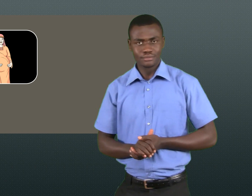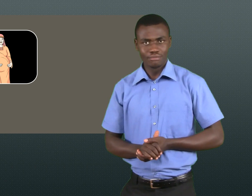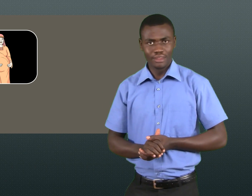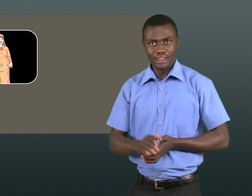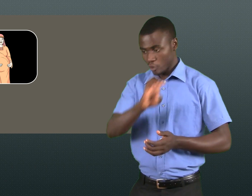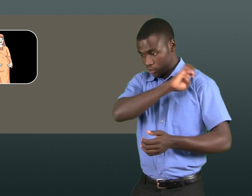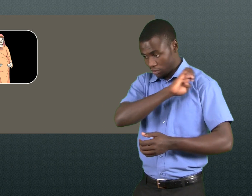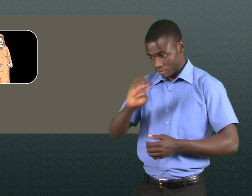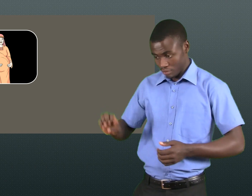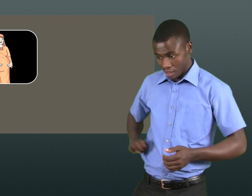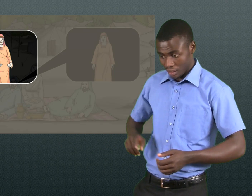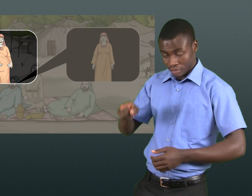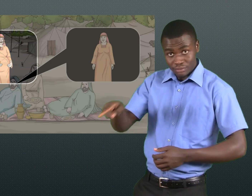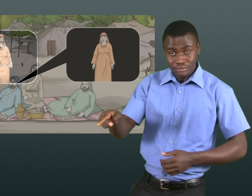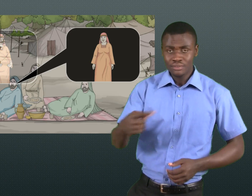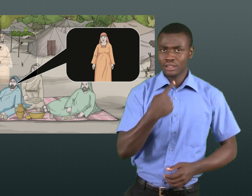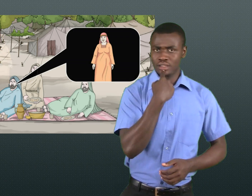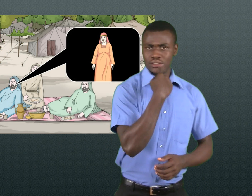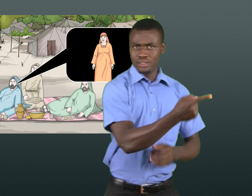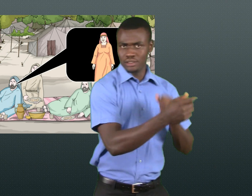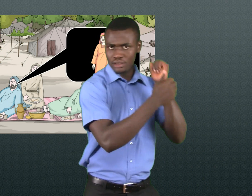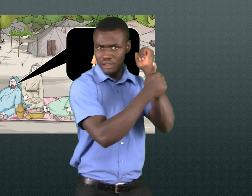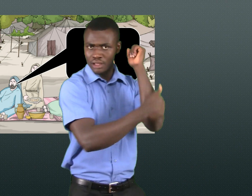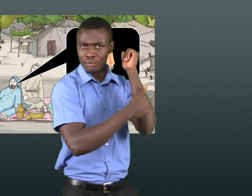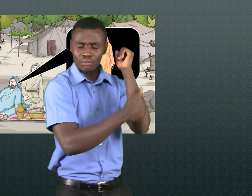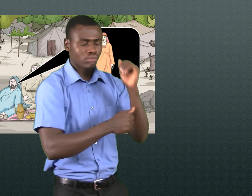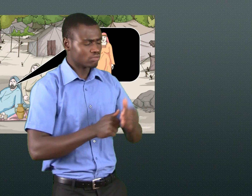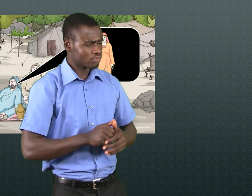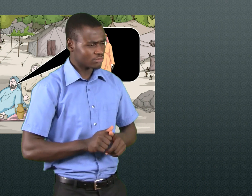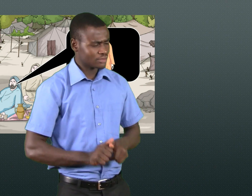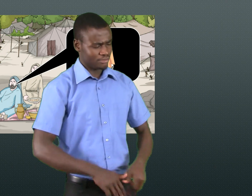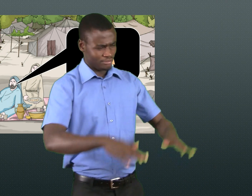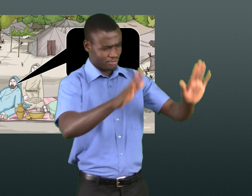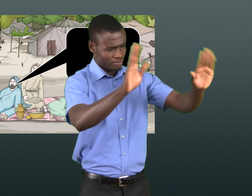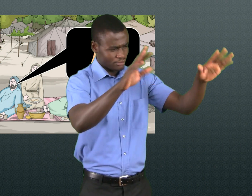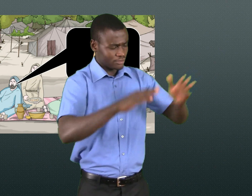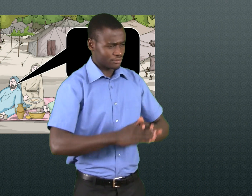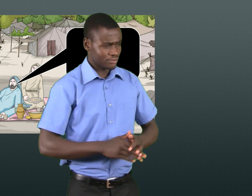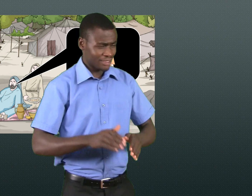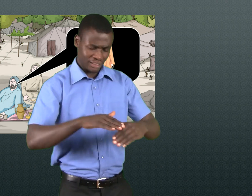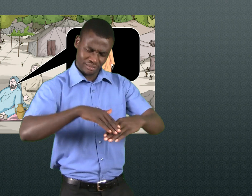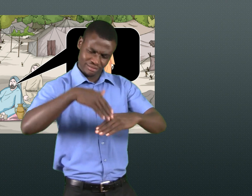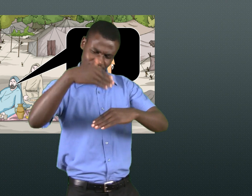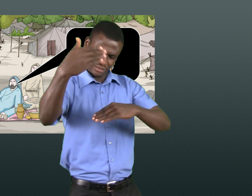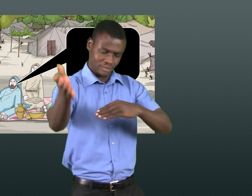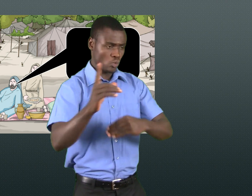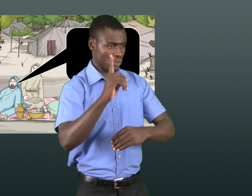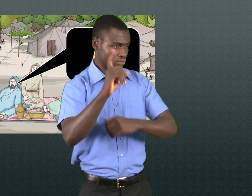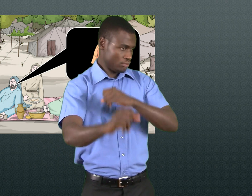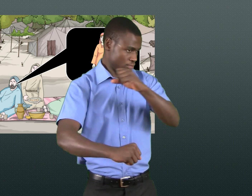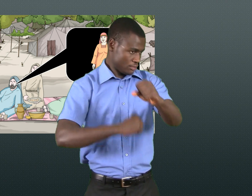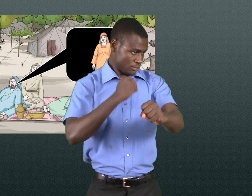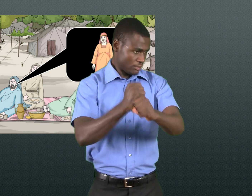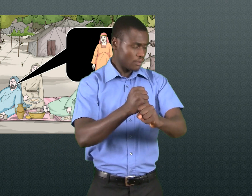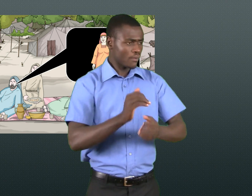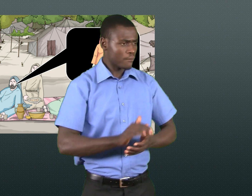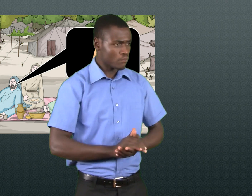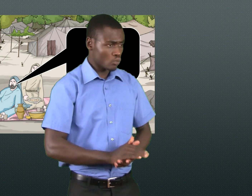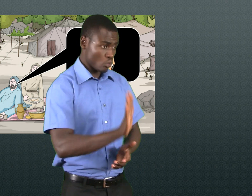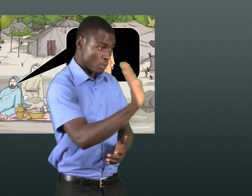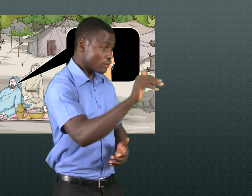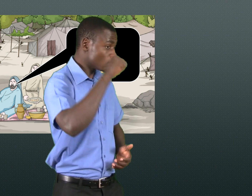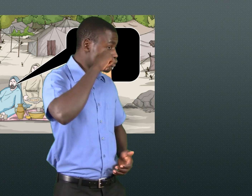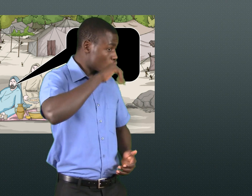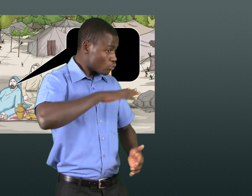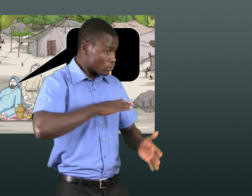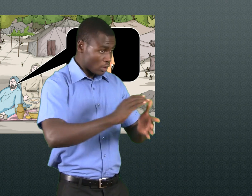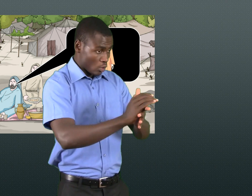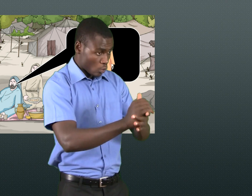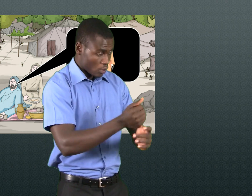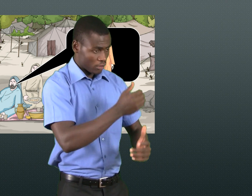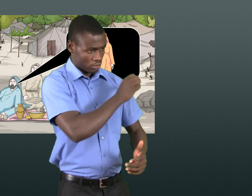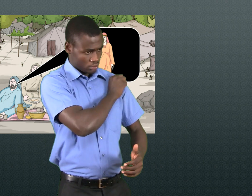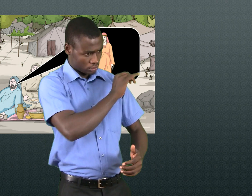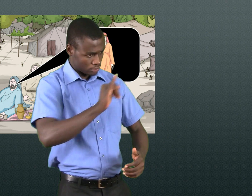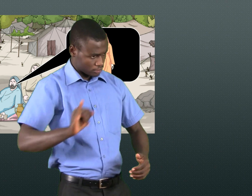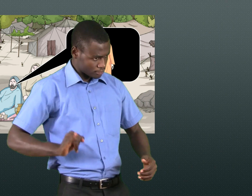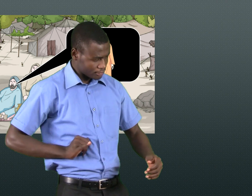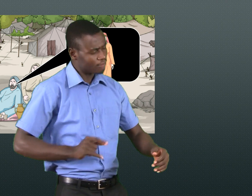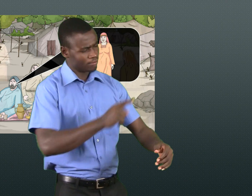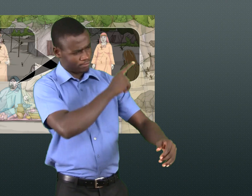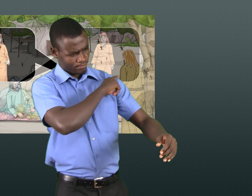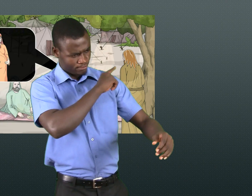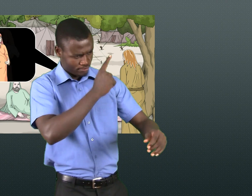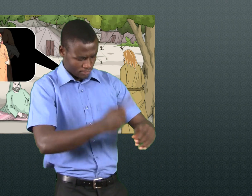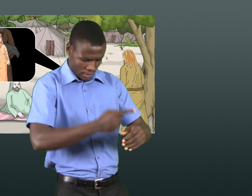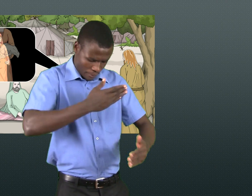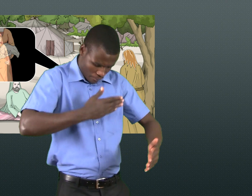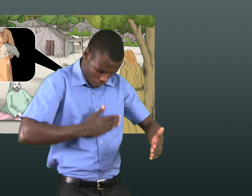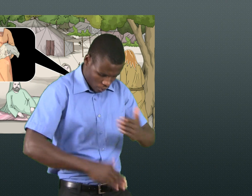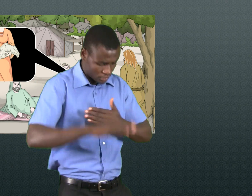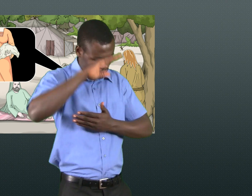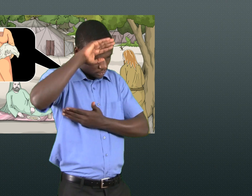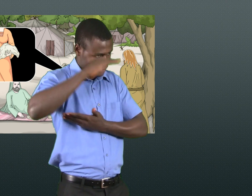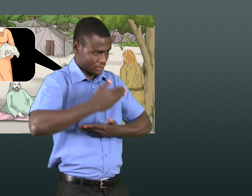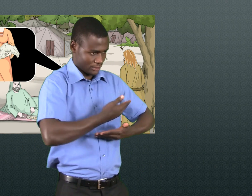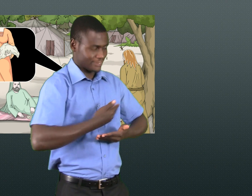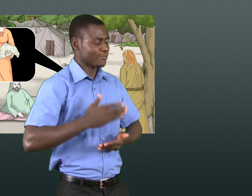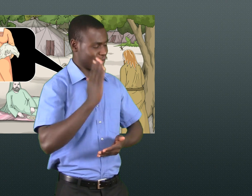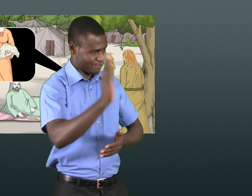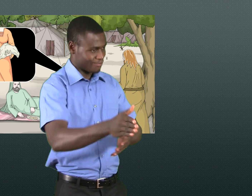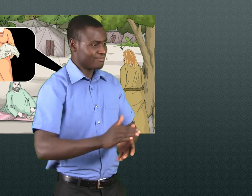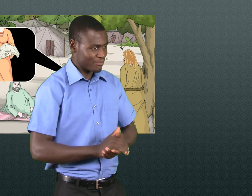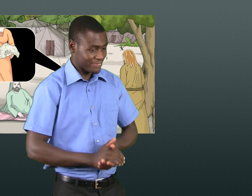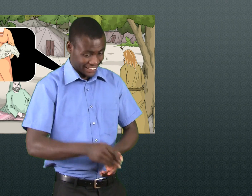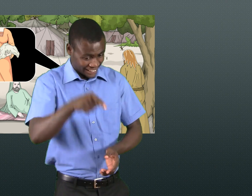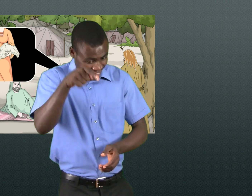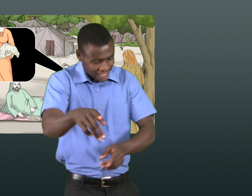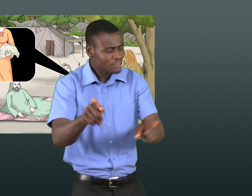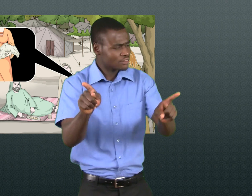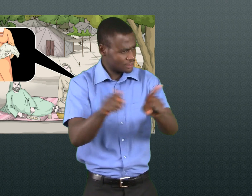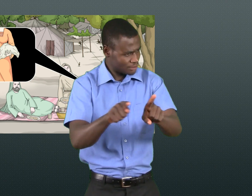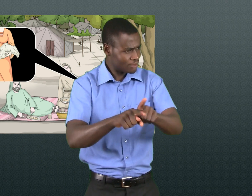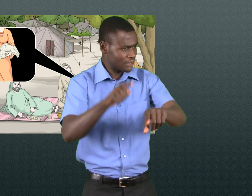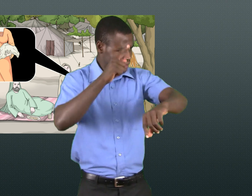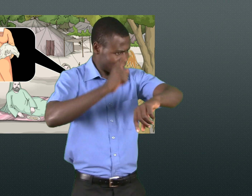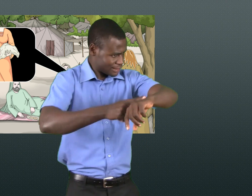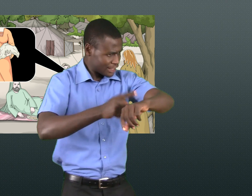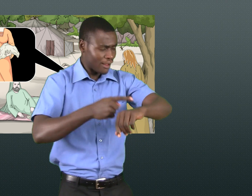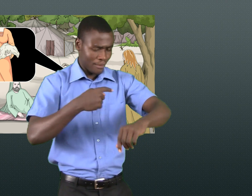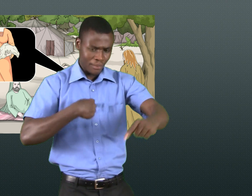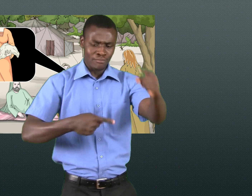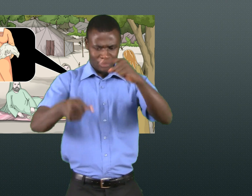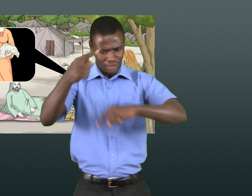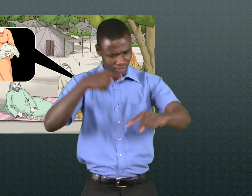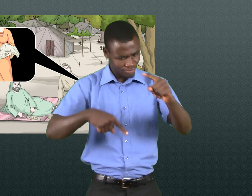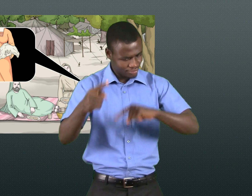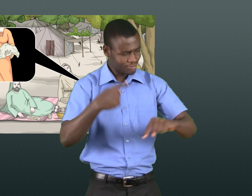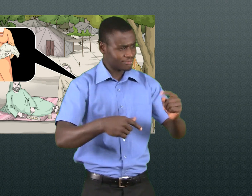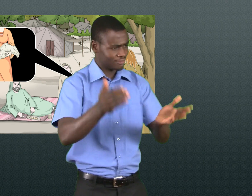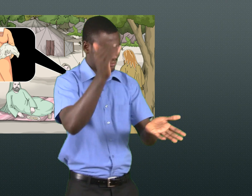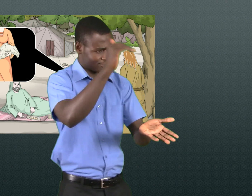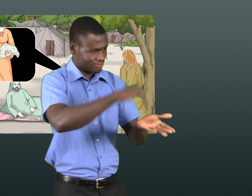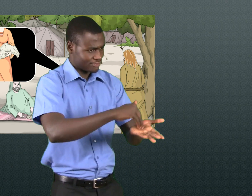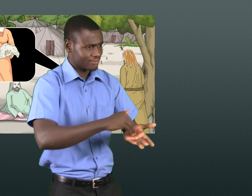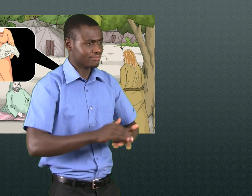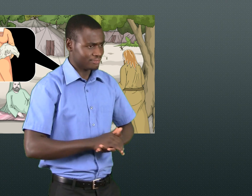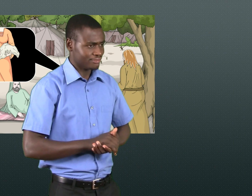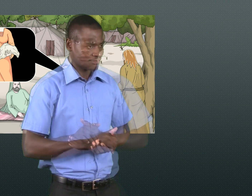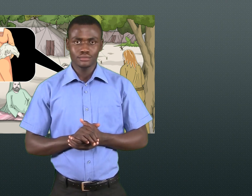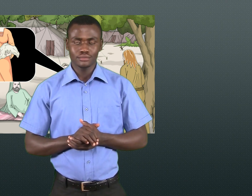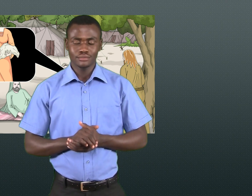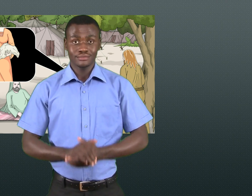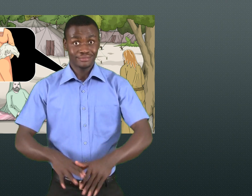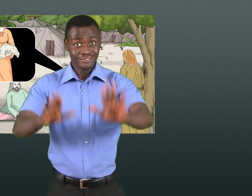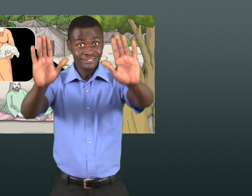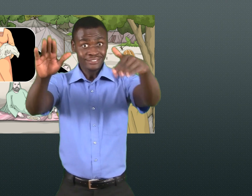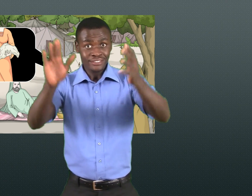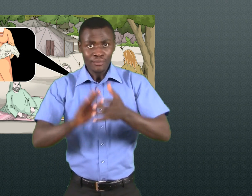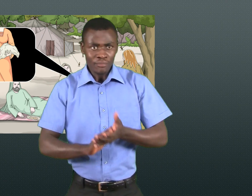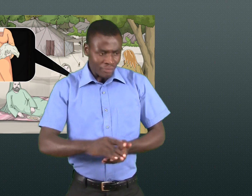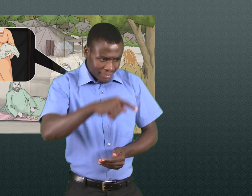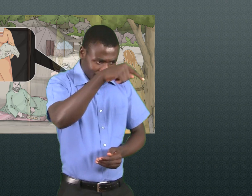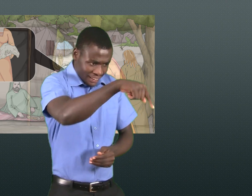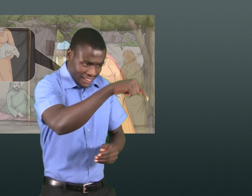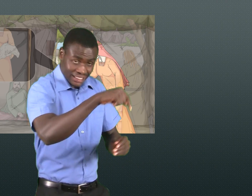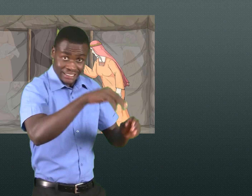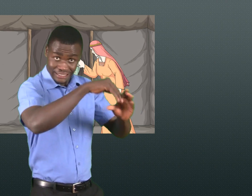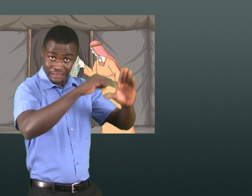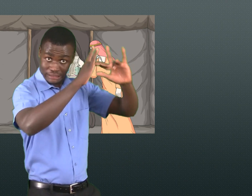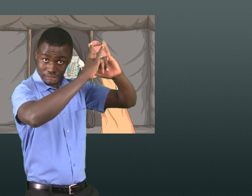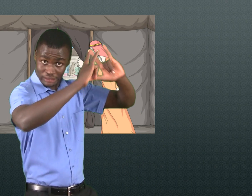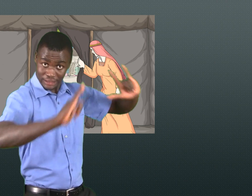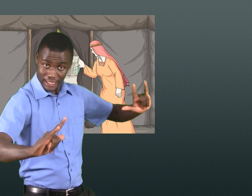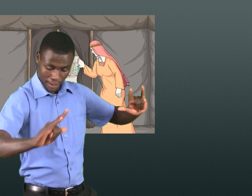Then the LORD said, “I will surely return to you at this time next year, and your wife Sarah will have a son!”